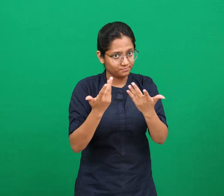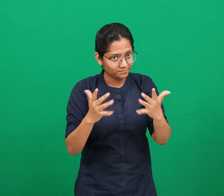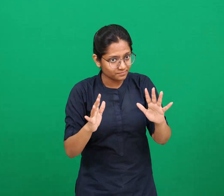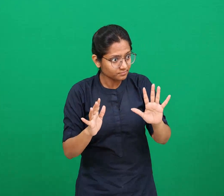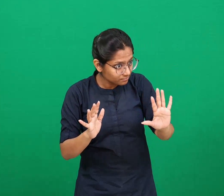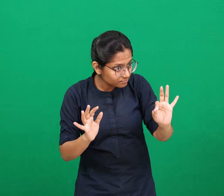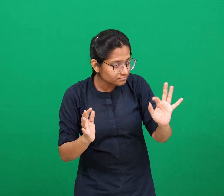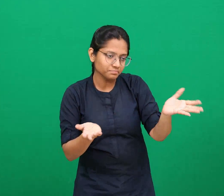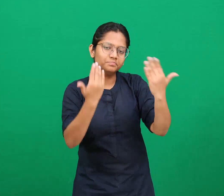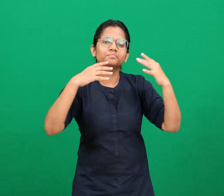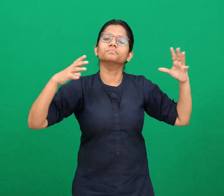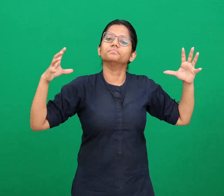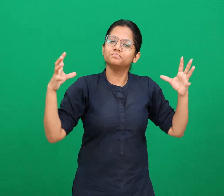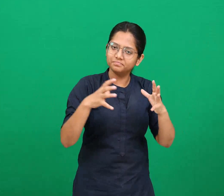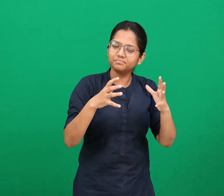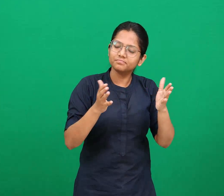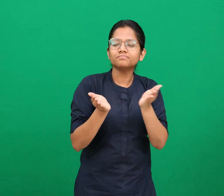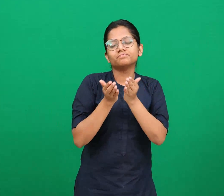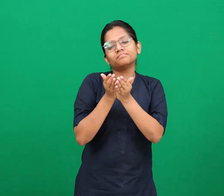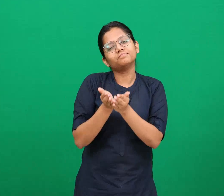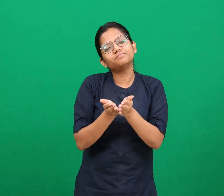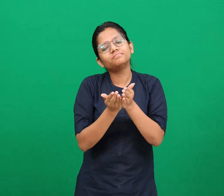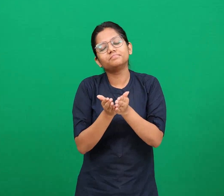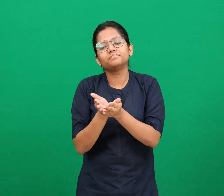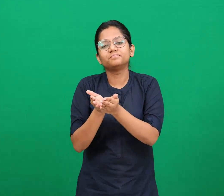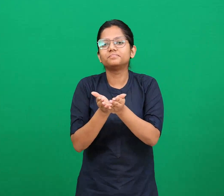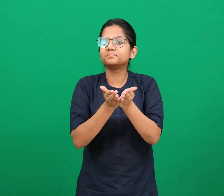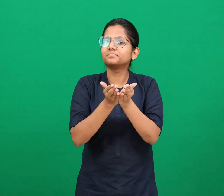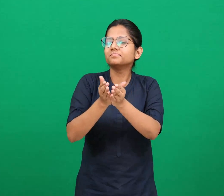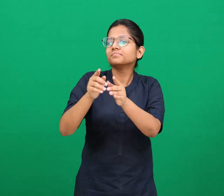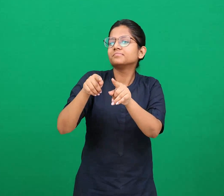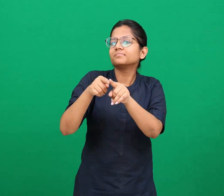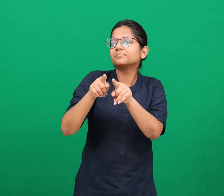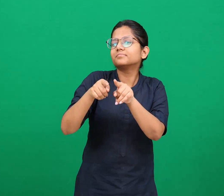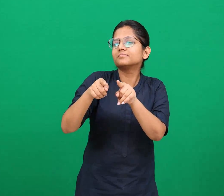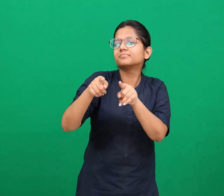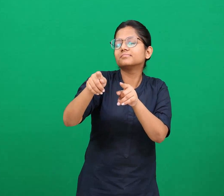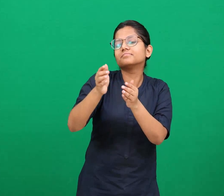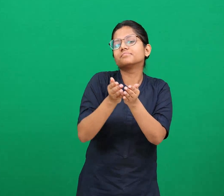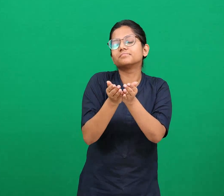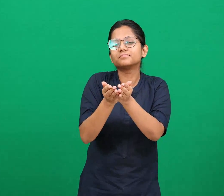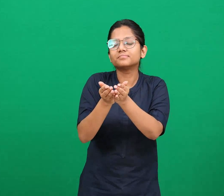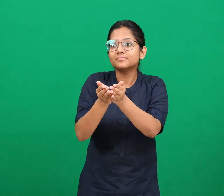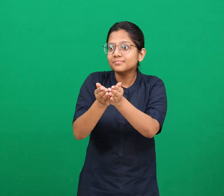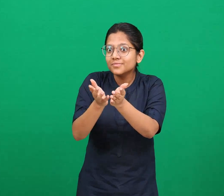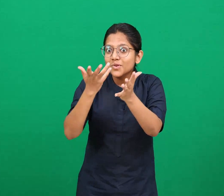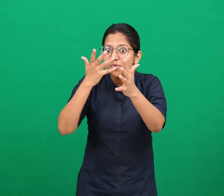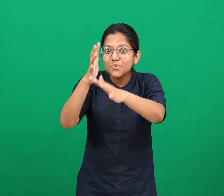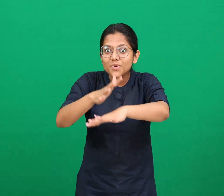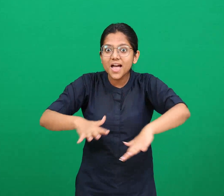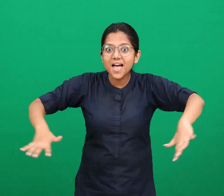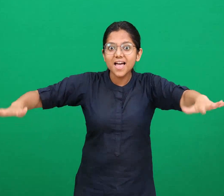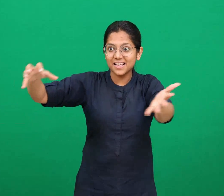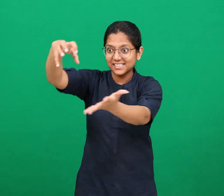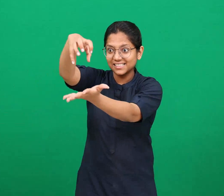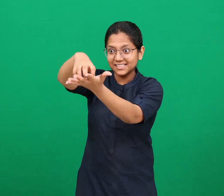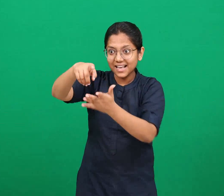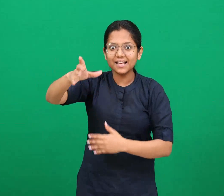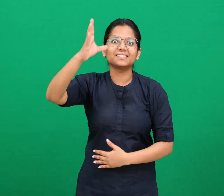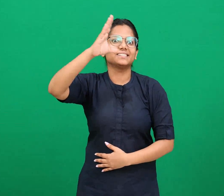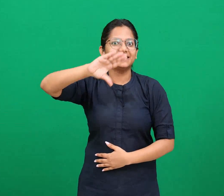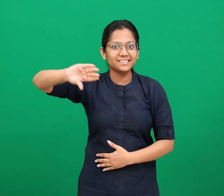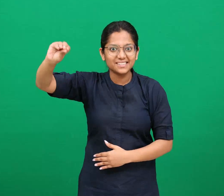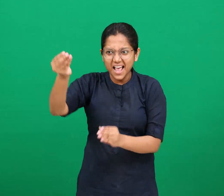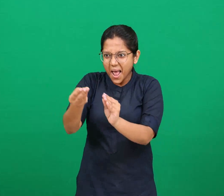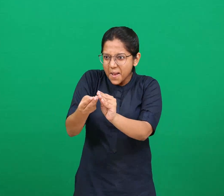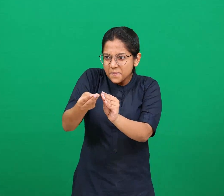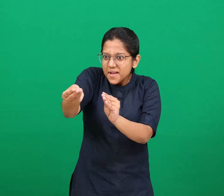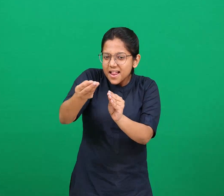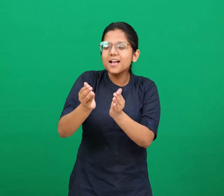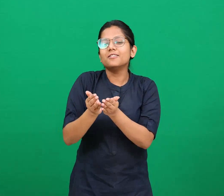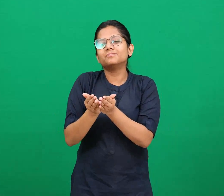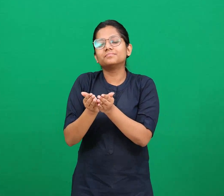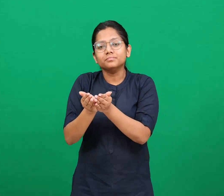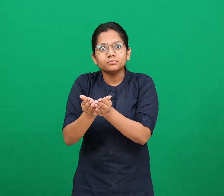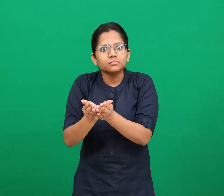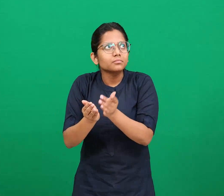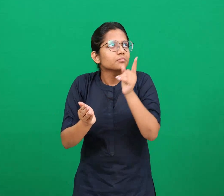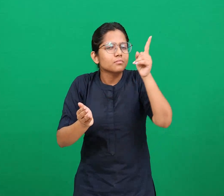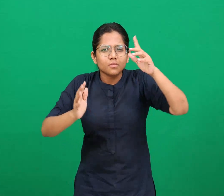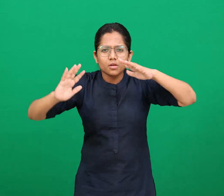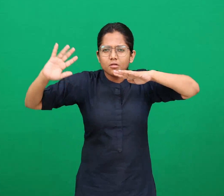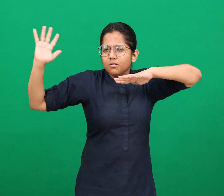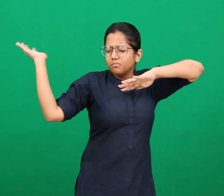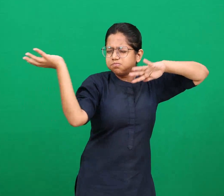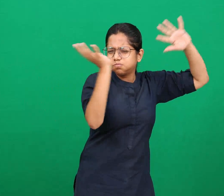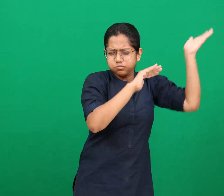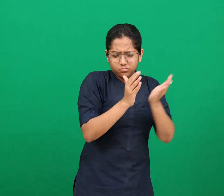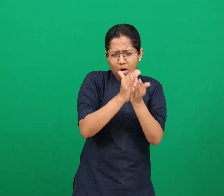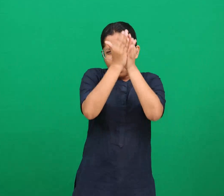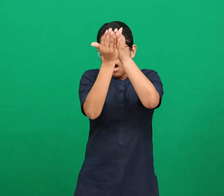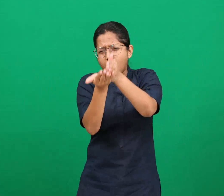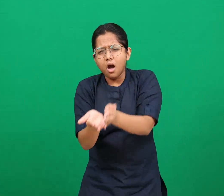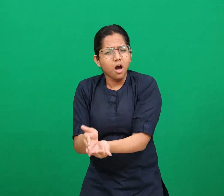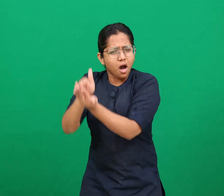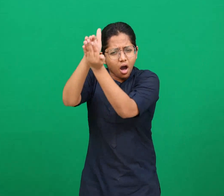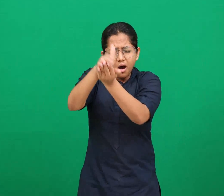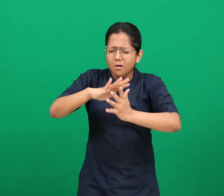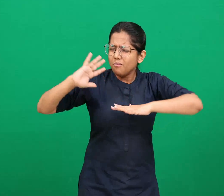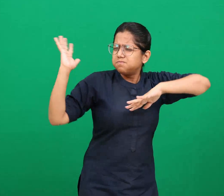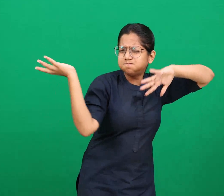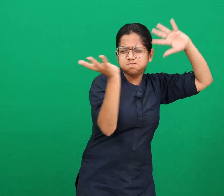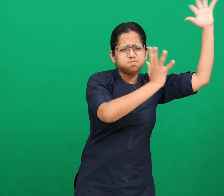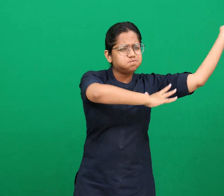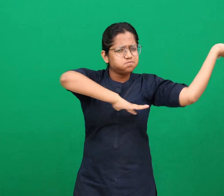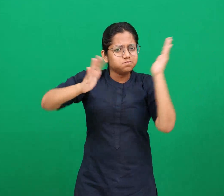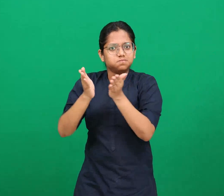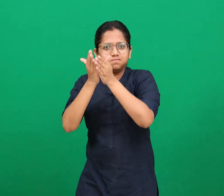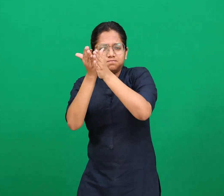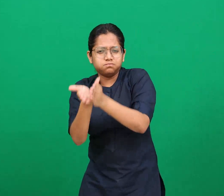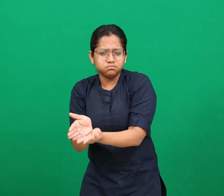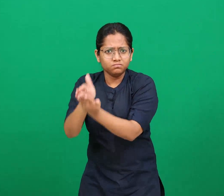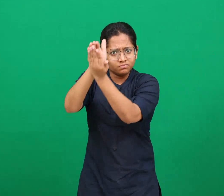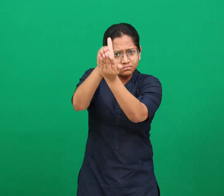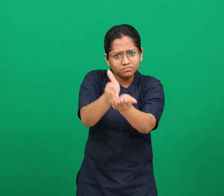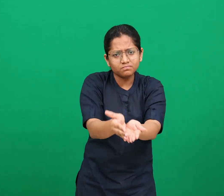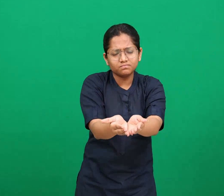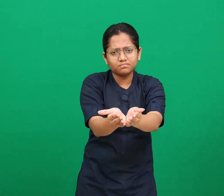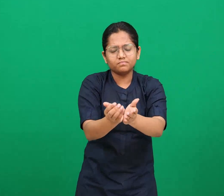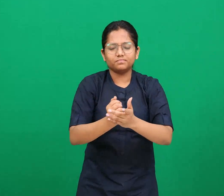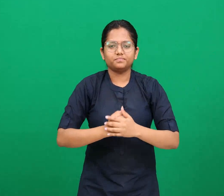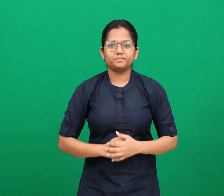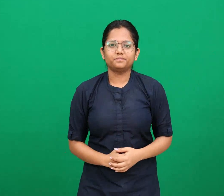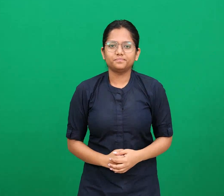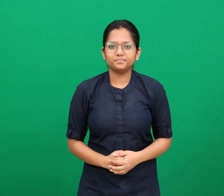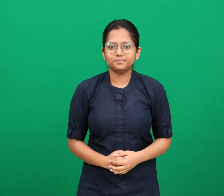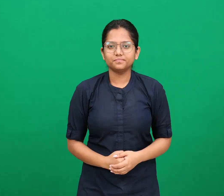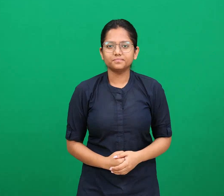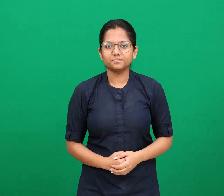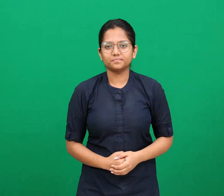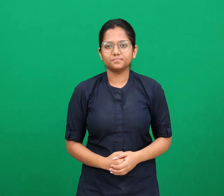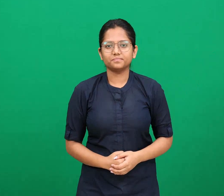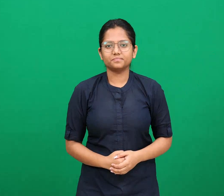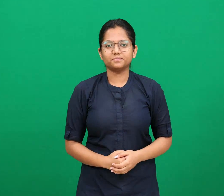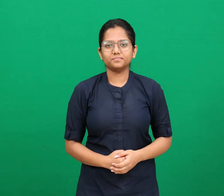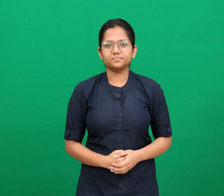After putting out from there, we sailed to the lee of Cyprus because the winds were against us.